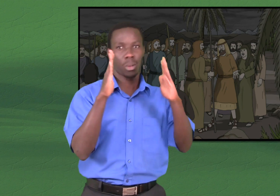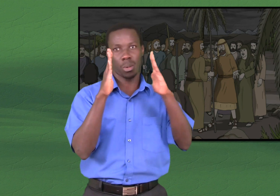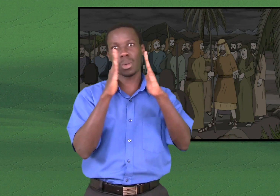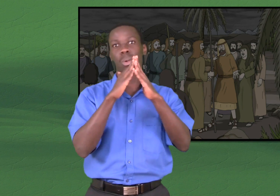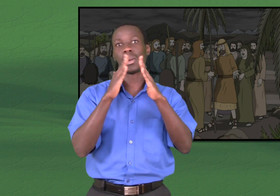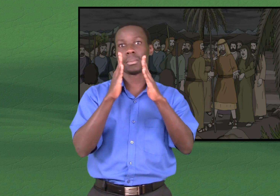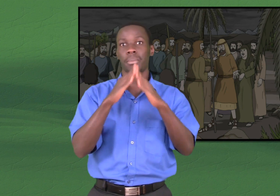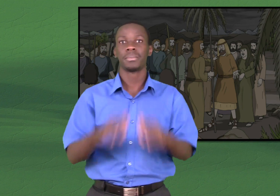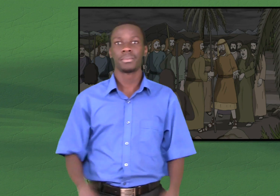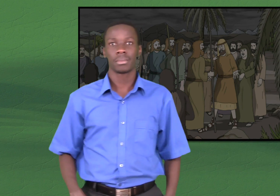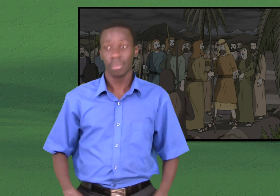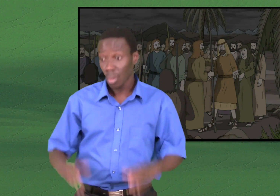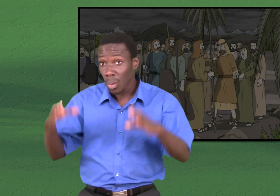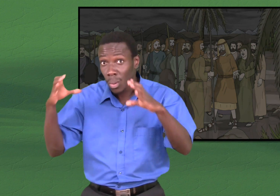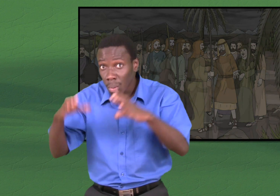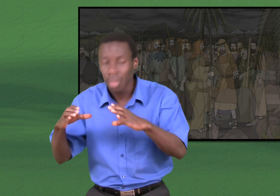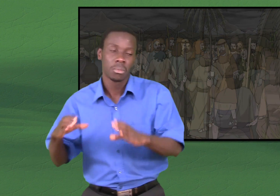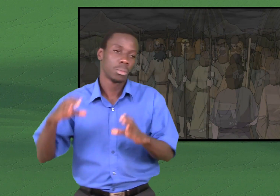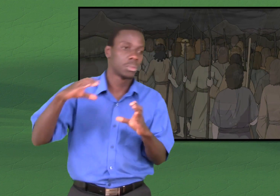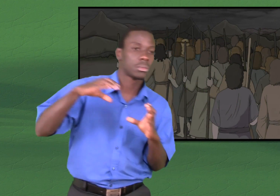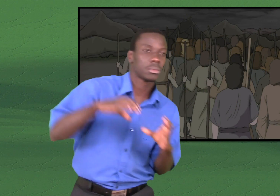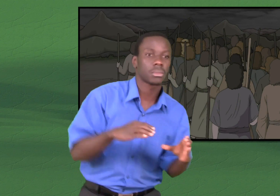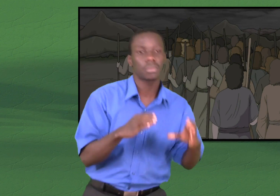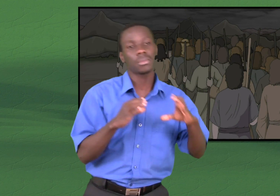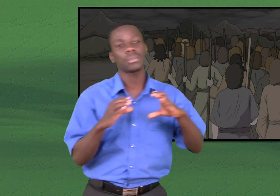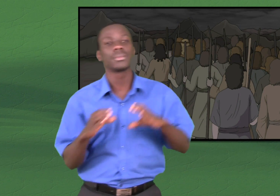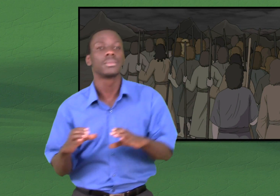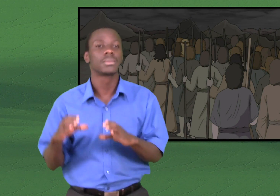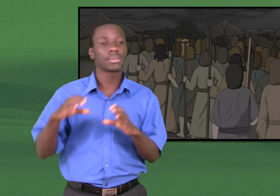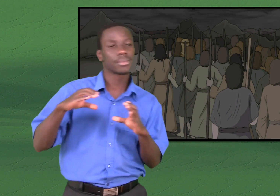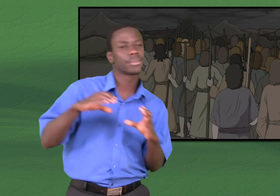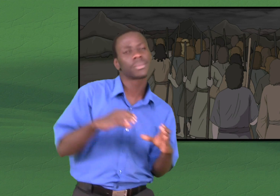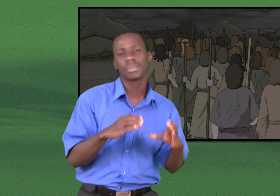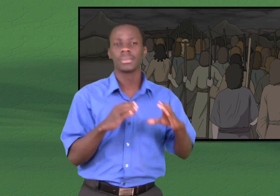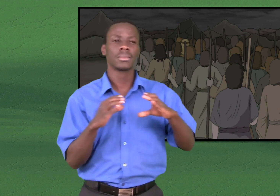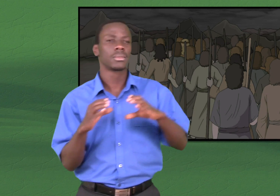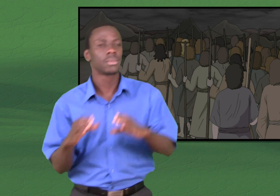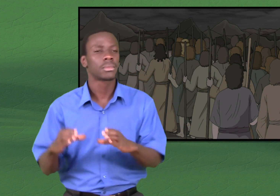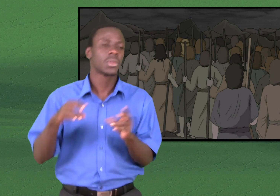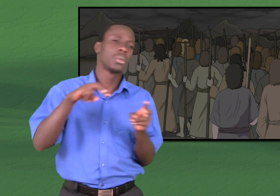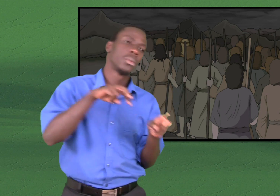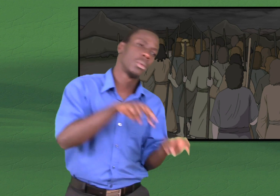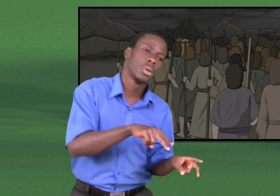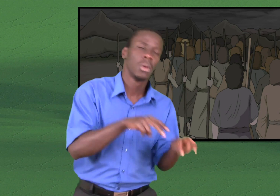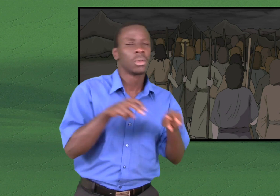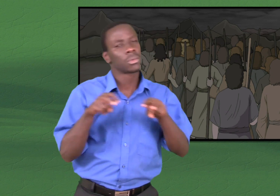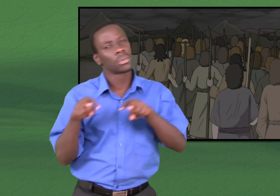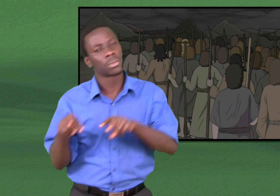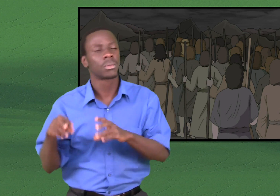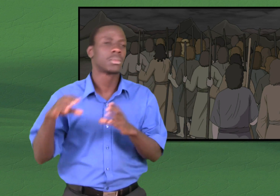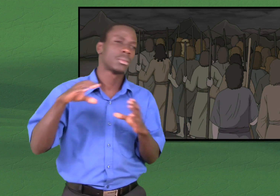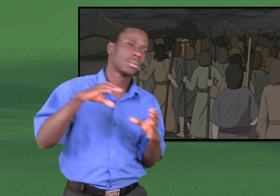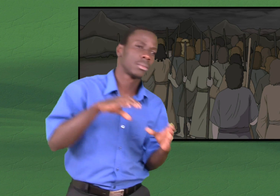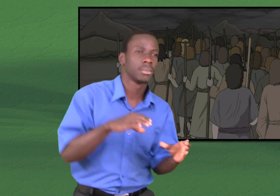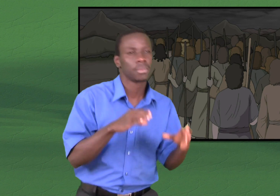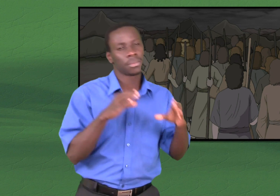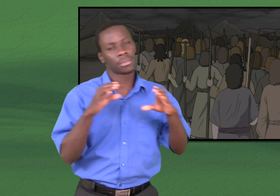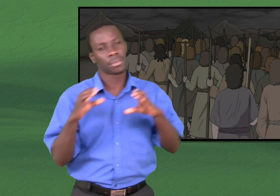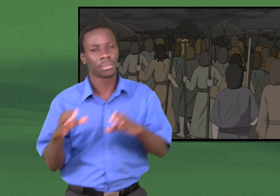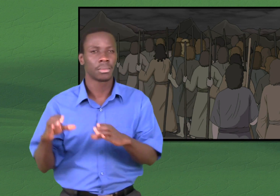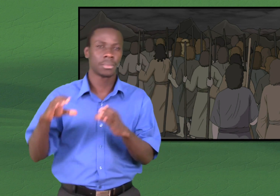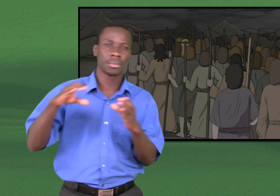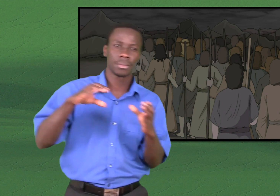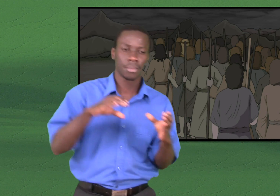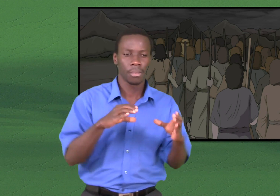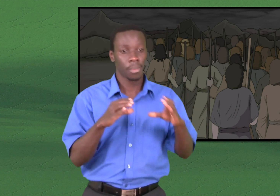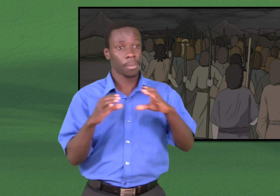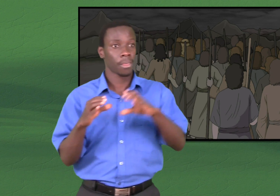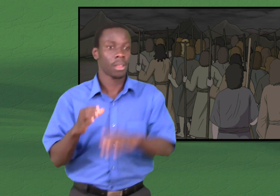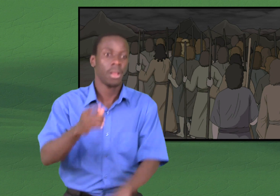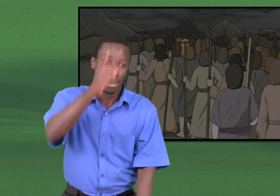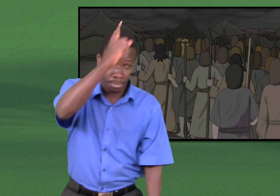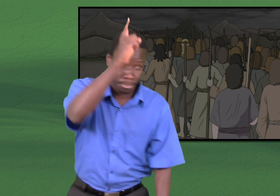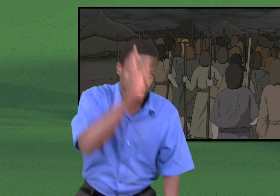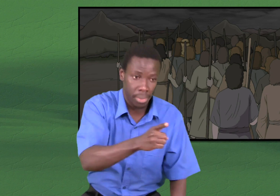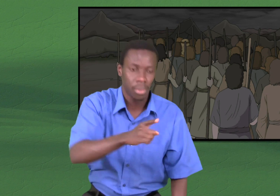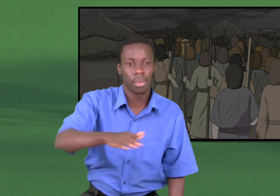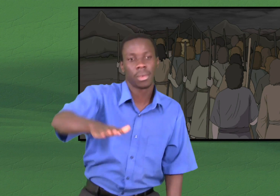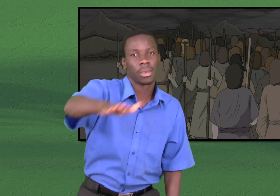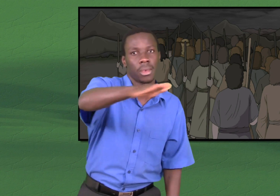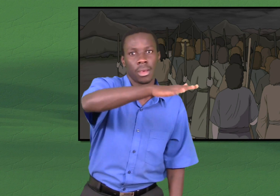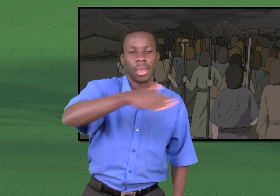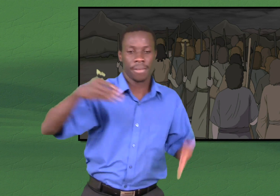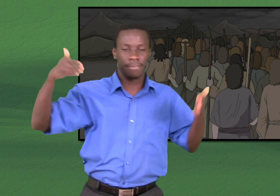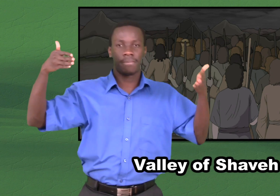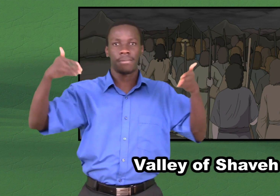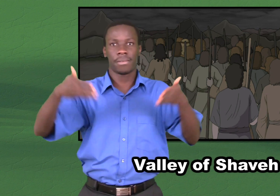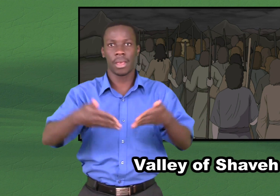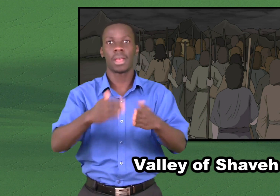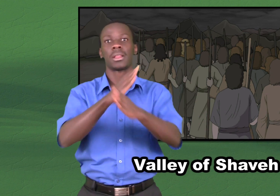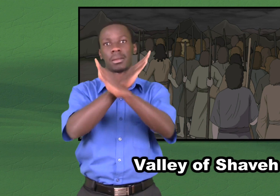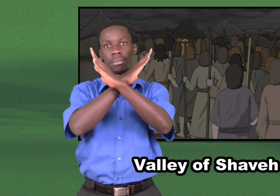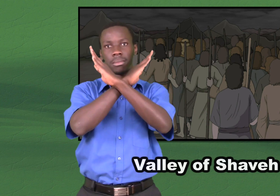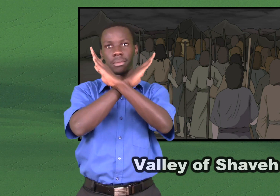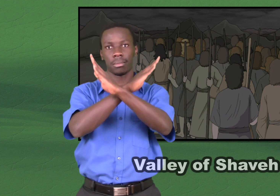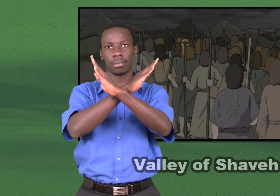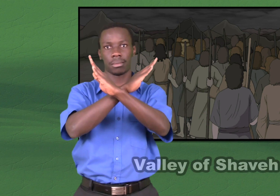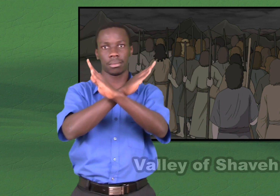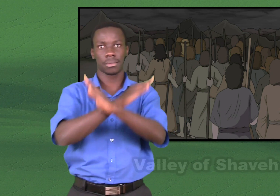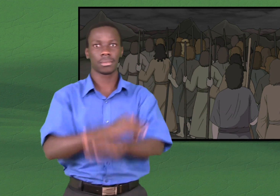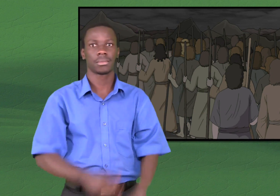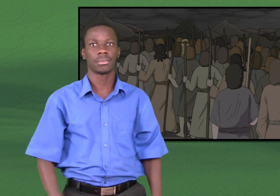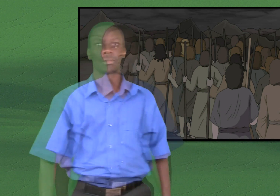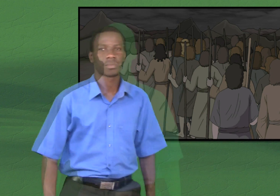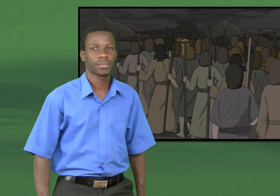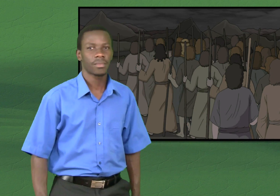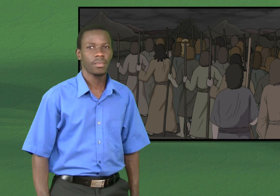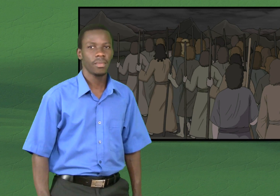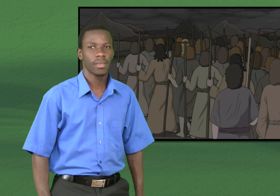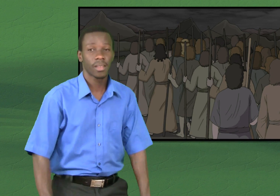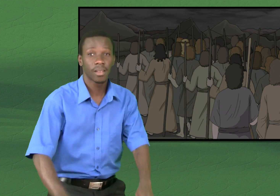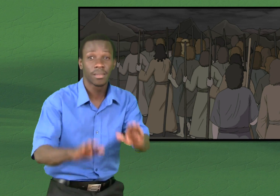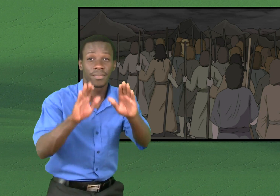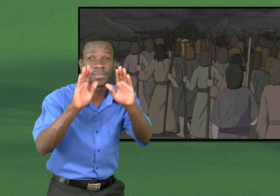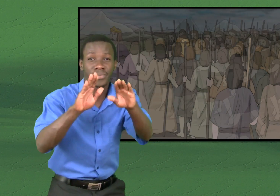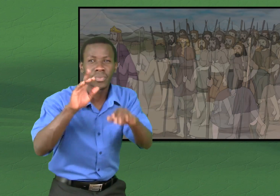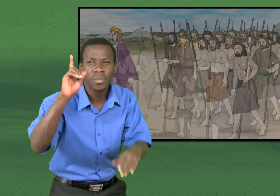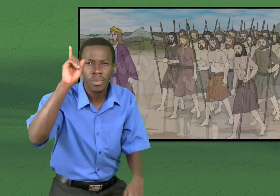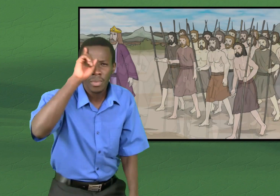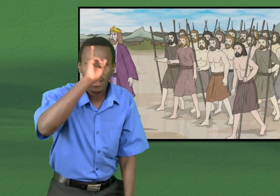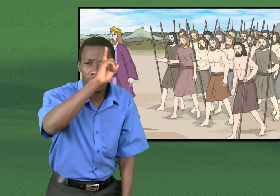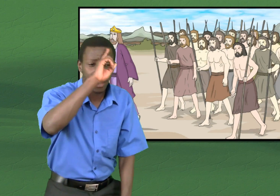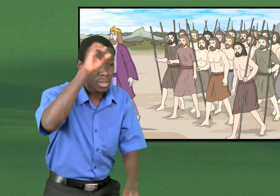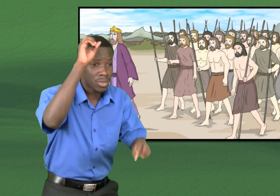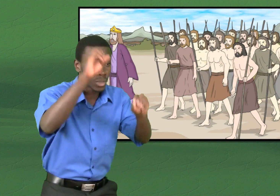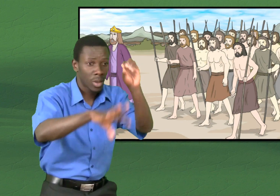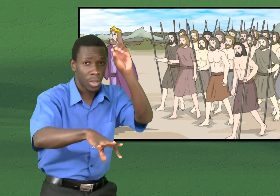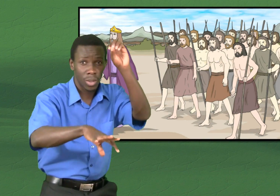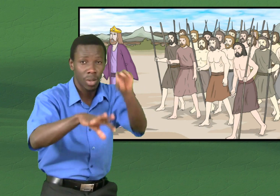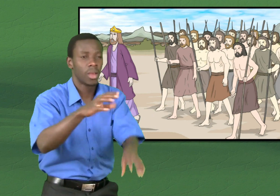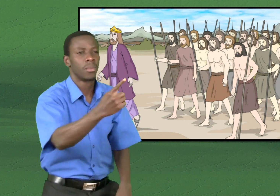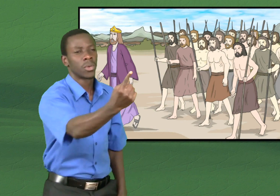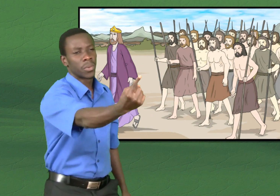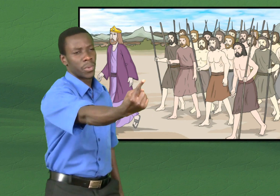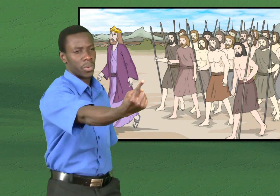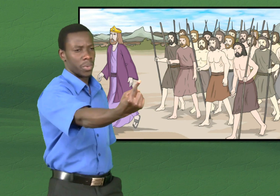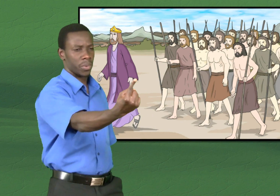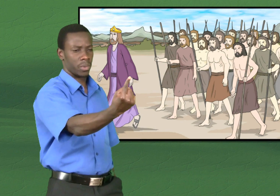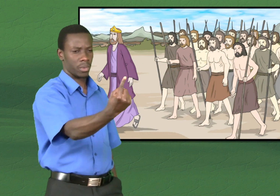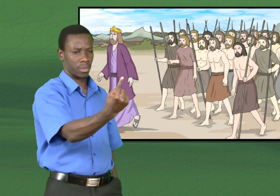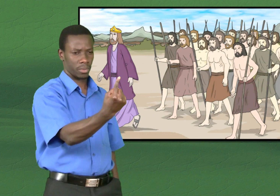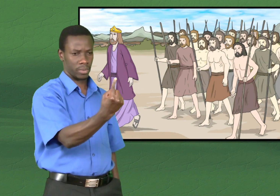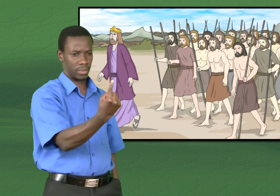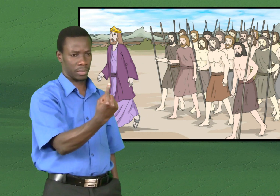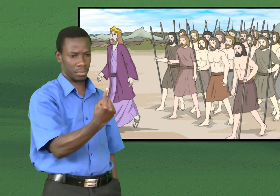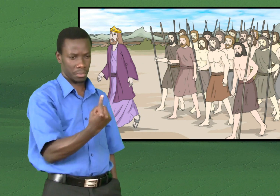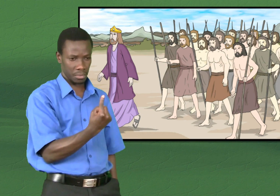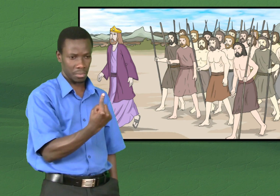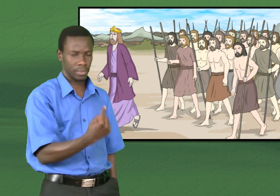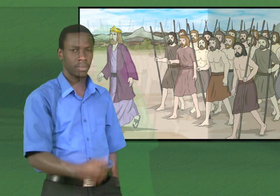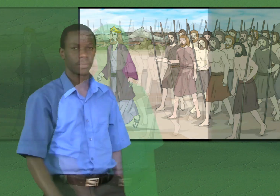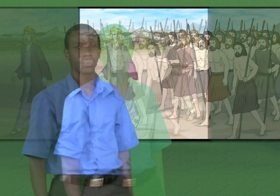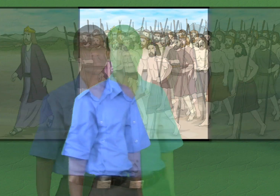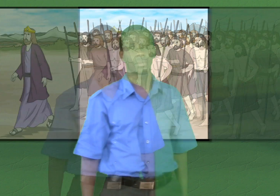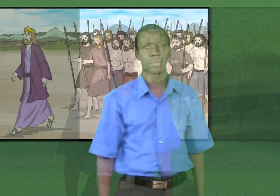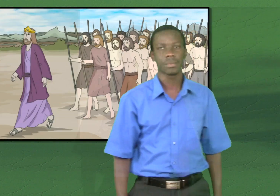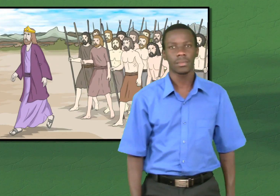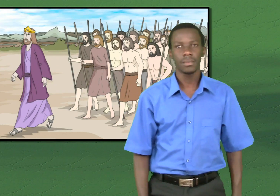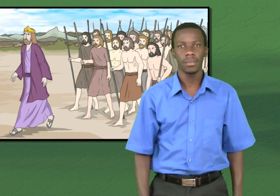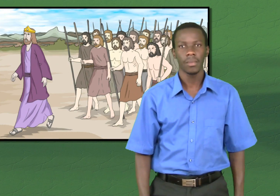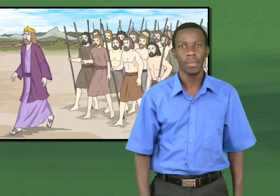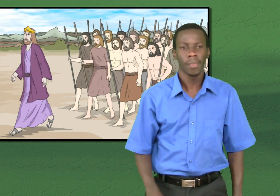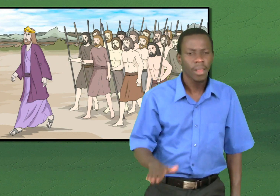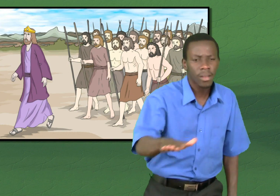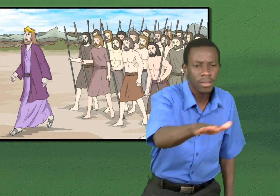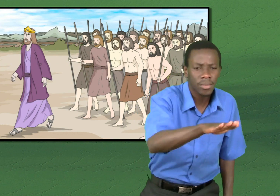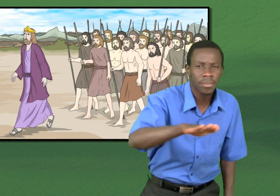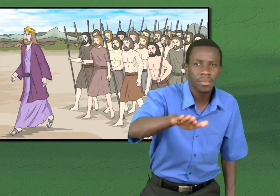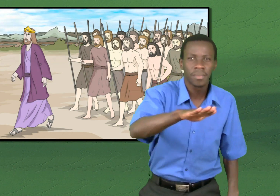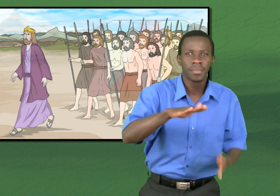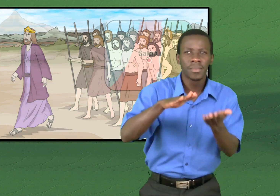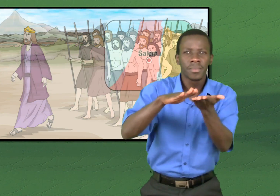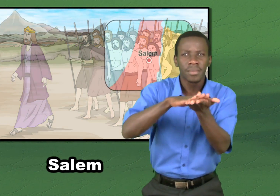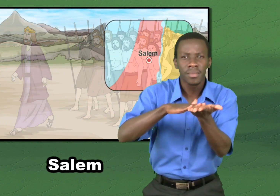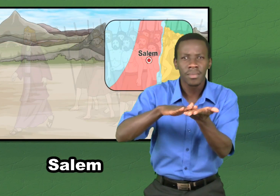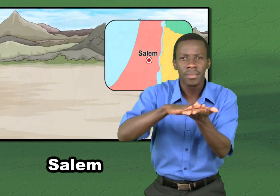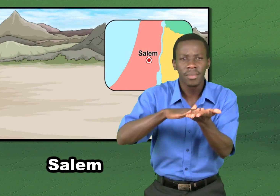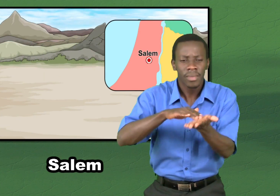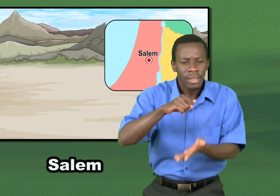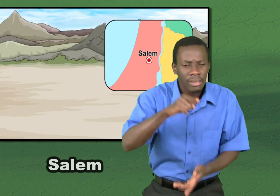After Abram returned from defeating Chedorlaomer and the kings allied with him, the king of Sodom went out to meet him in the Valley of Shaveh (that is, the King’s Valley).